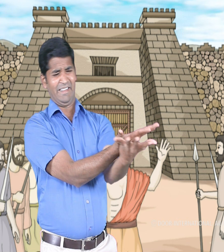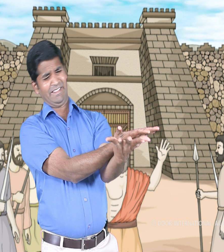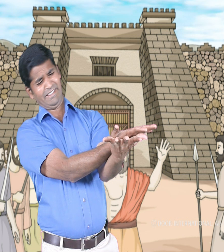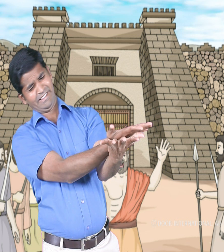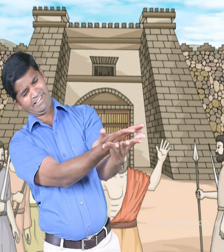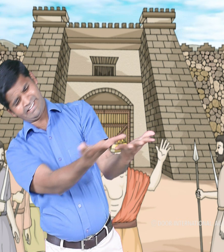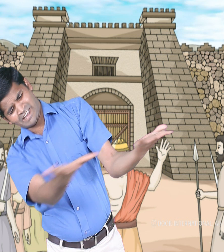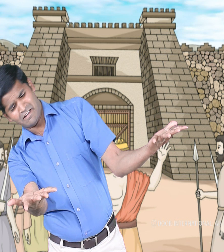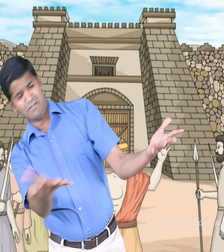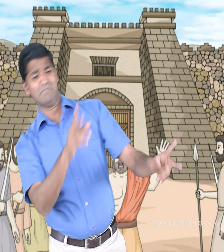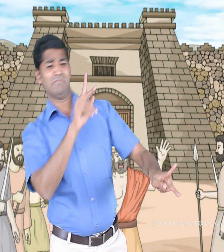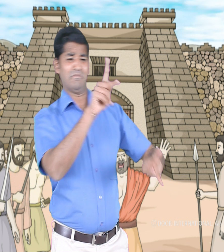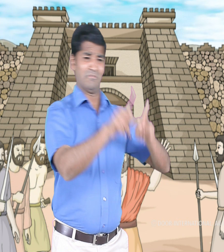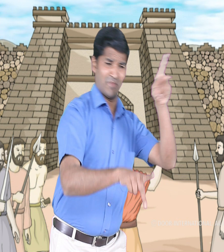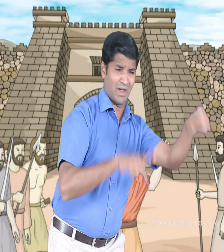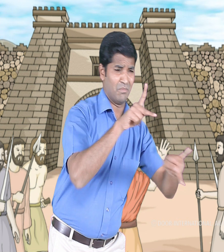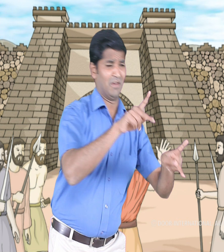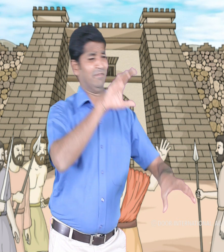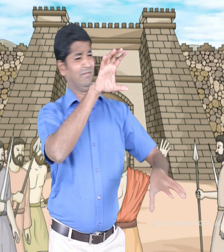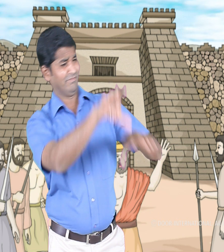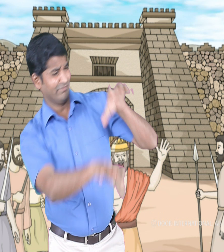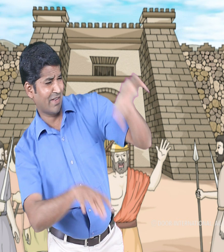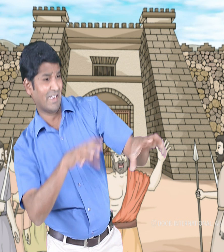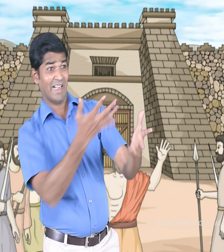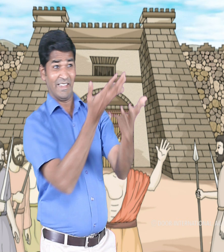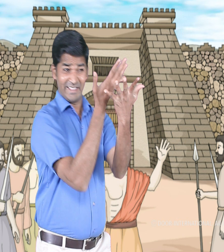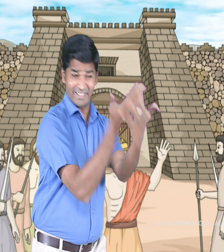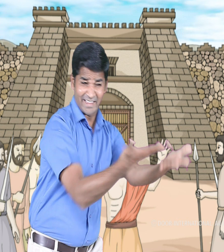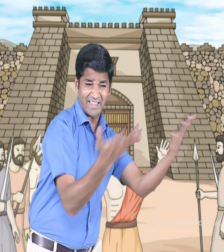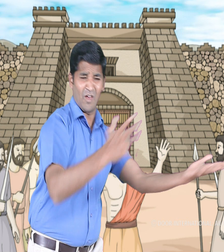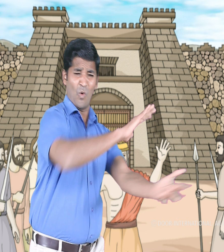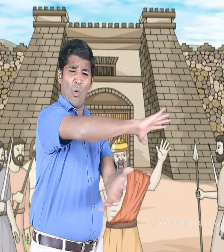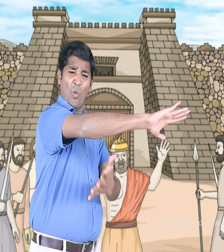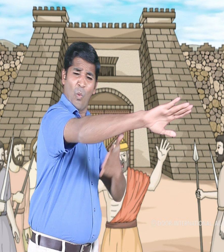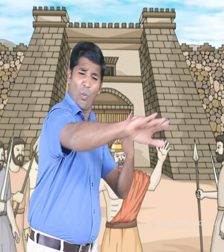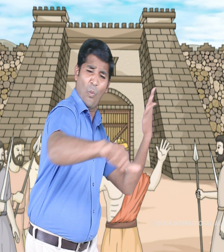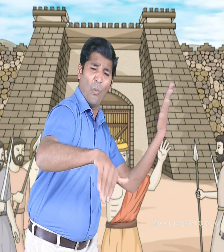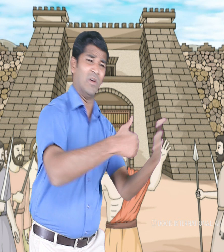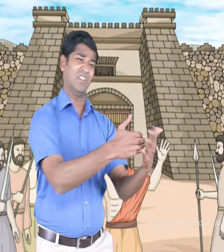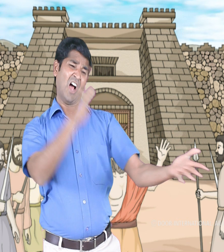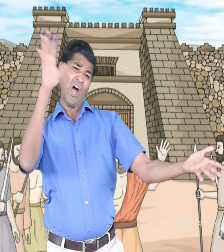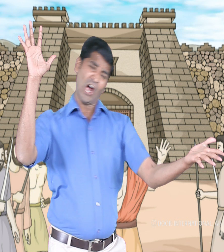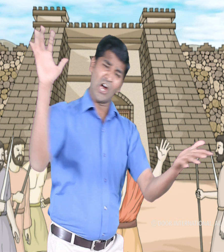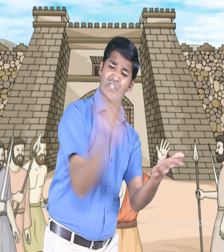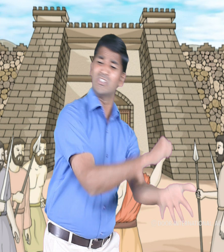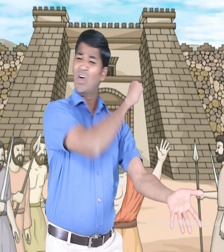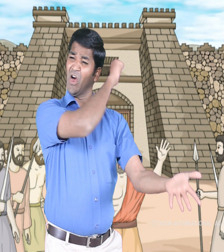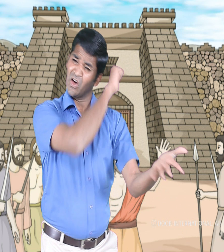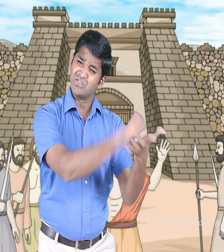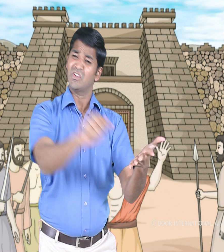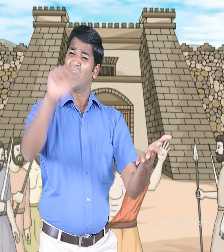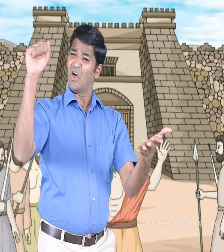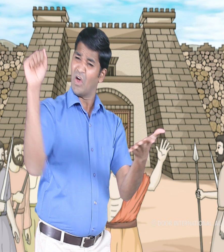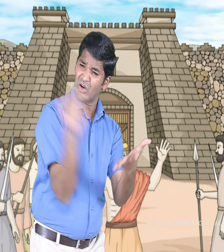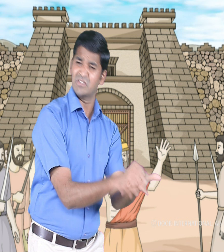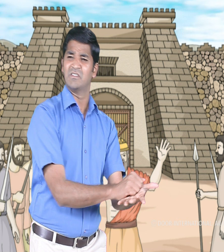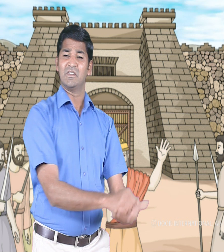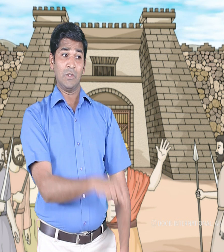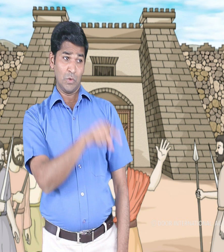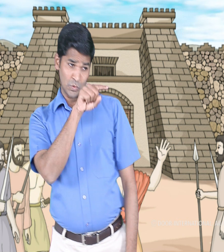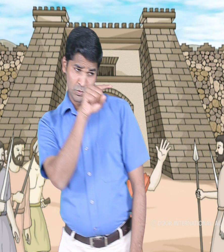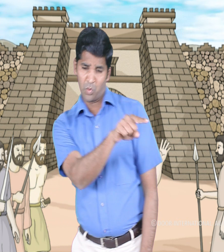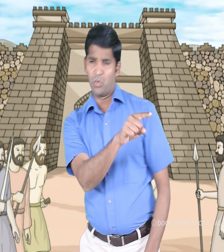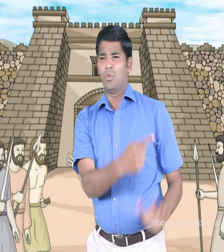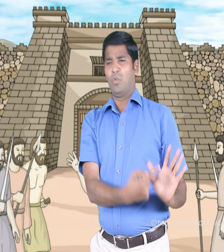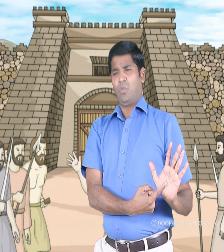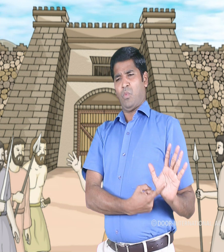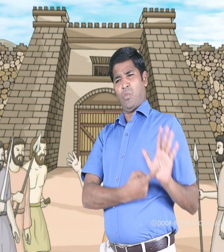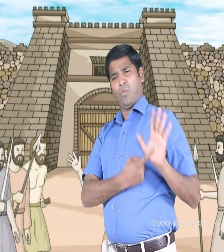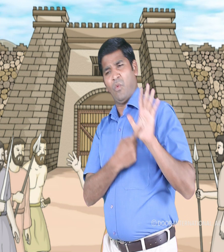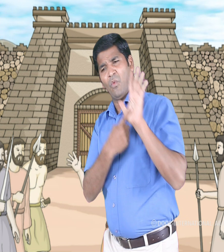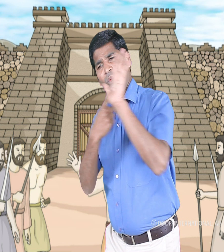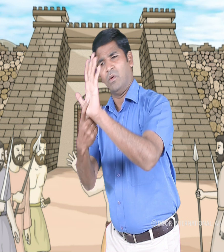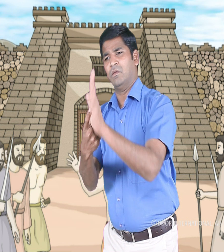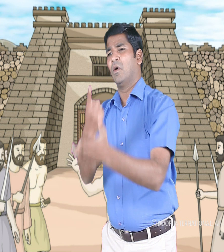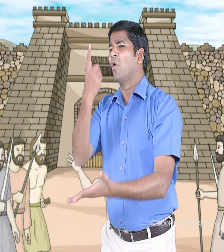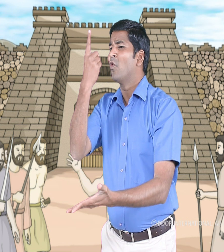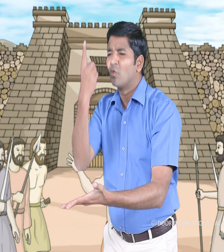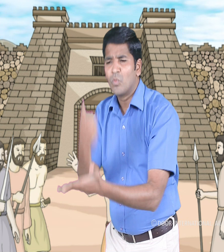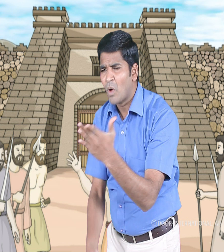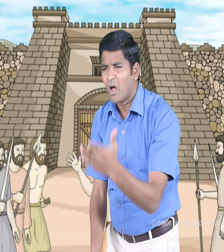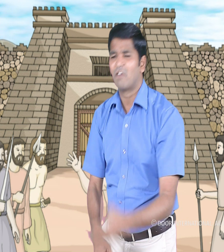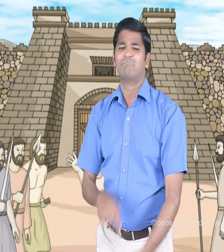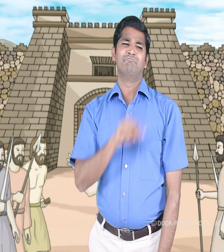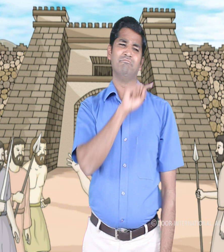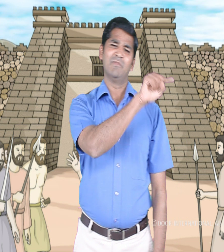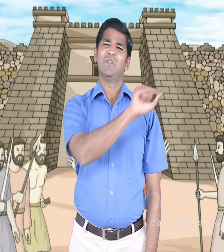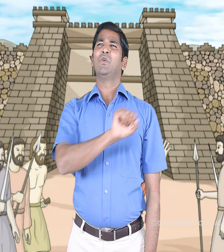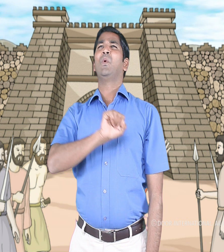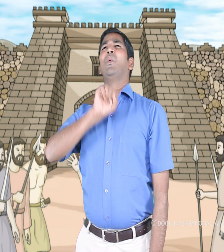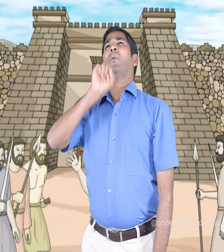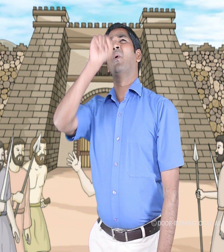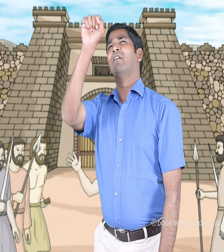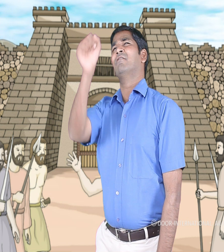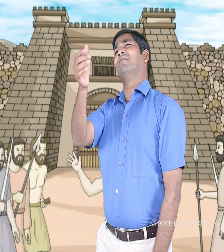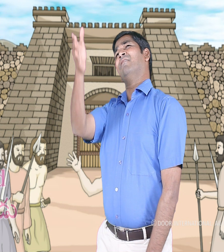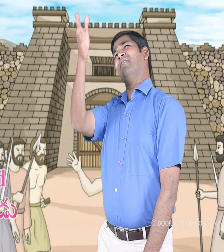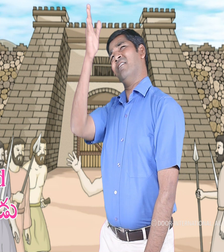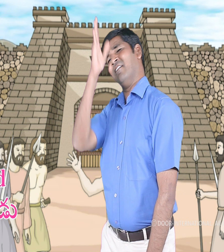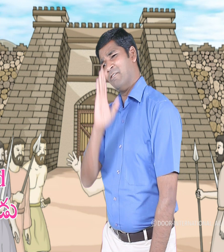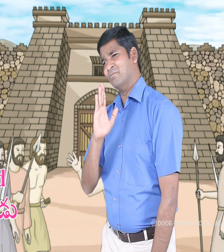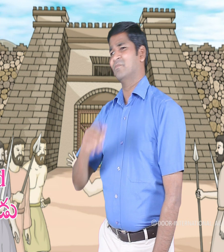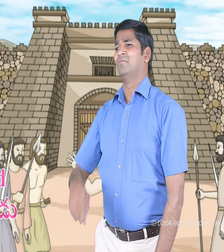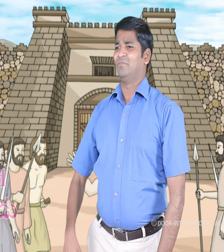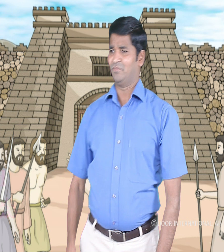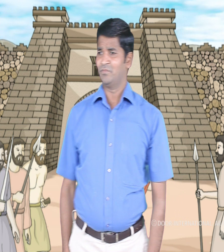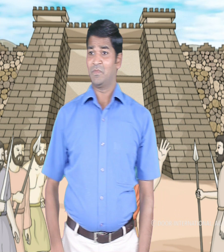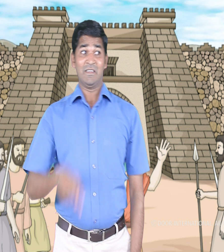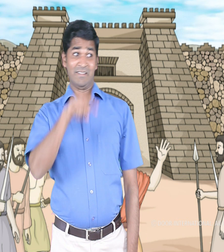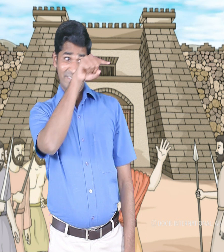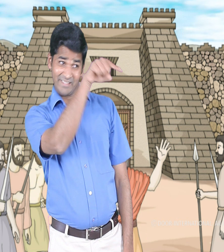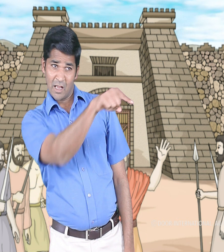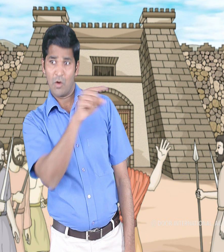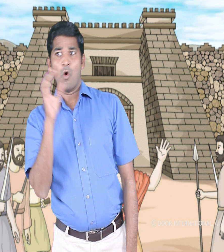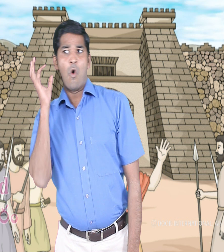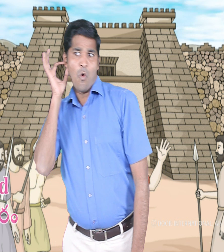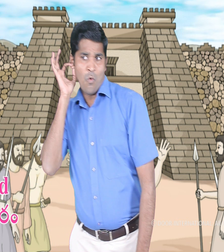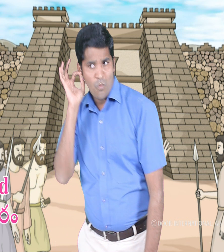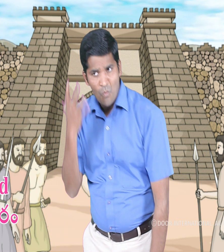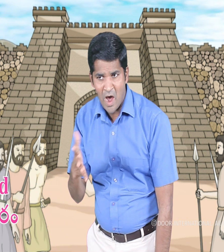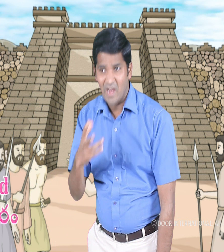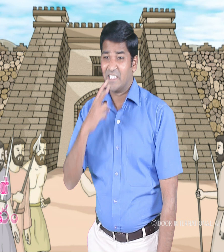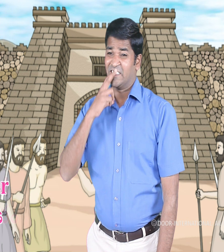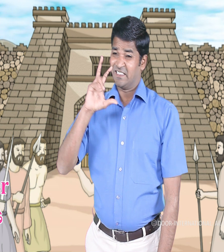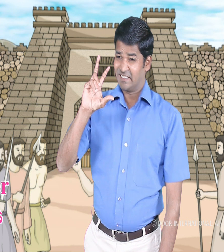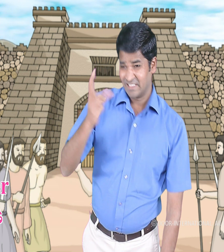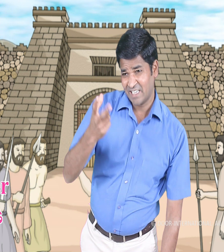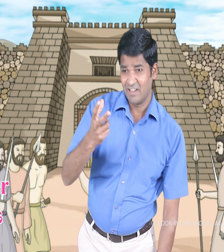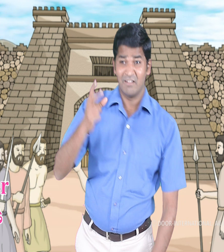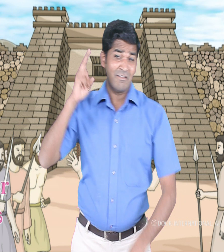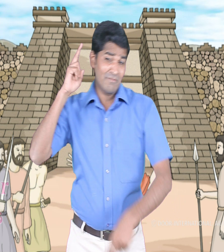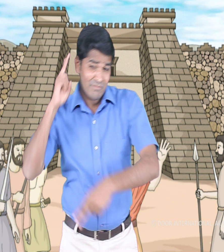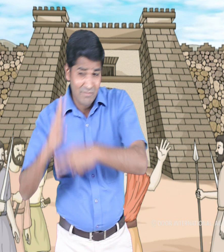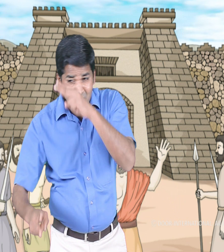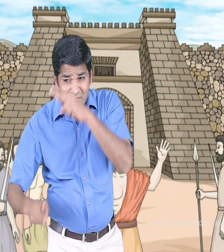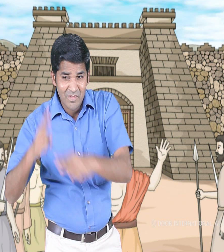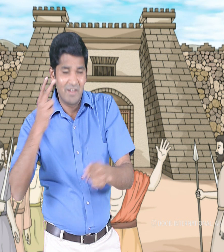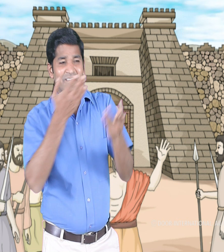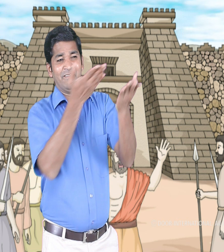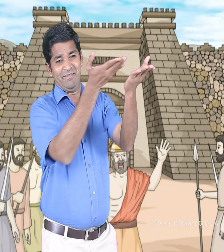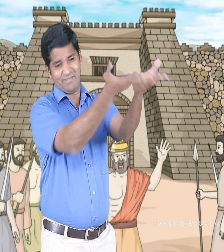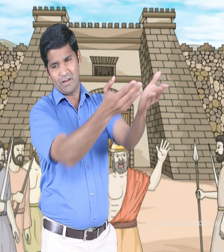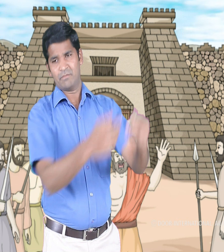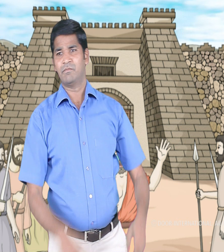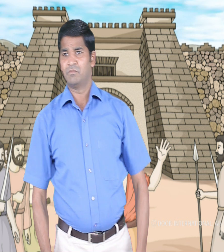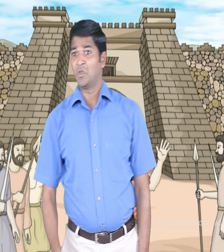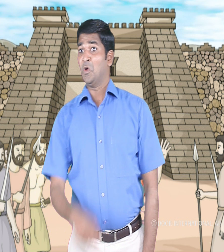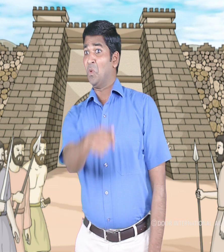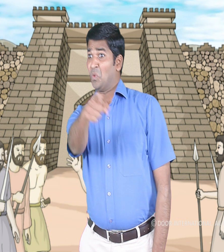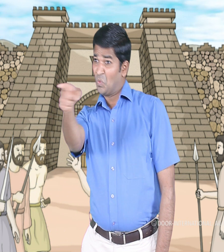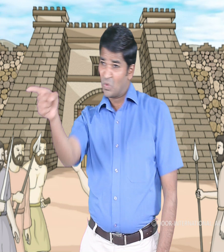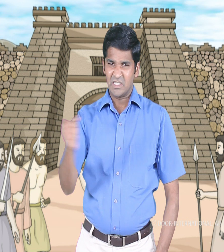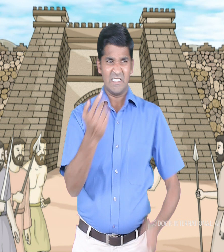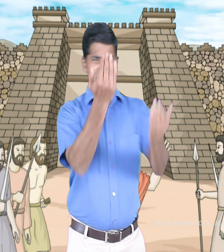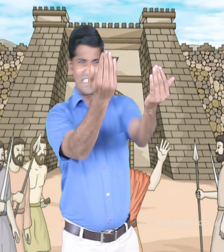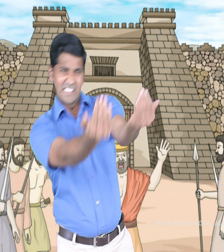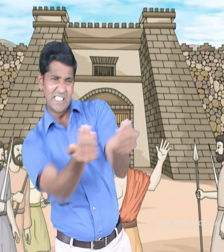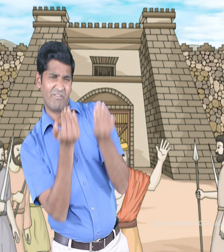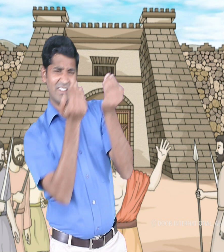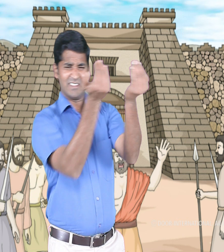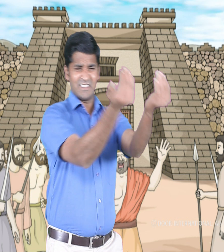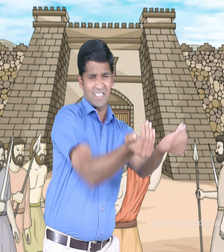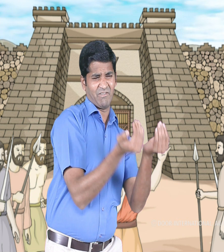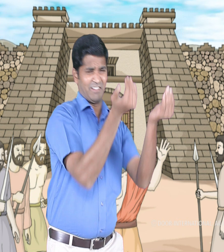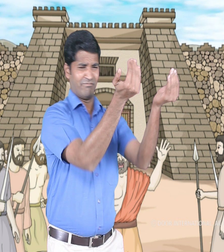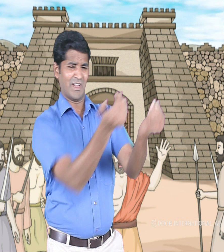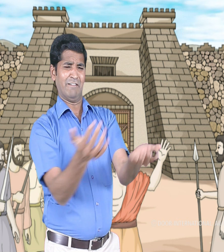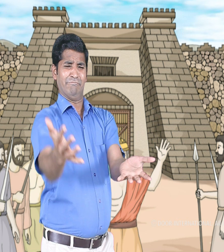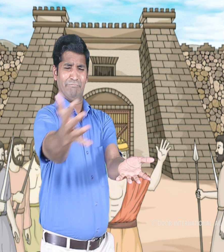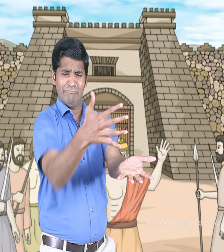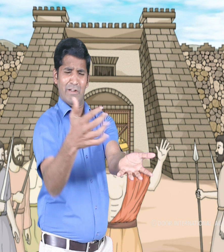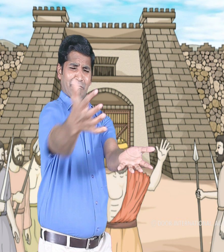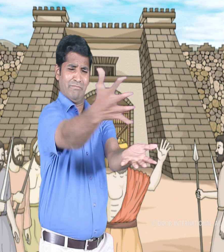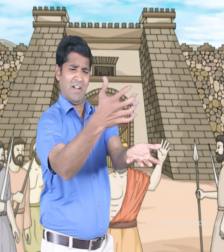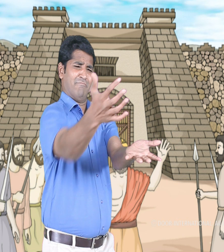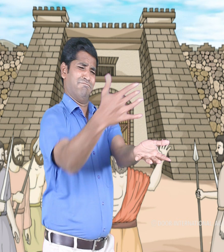Now the city and everything in it must be devoted to the LORD for destruction.